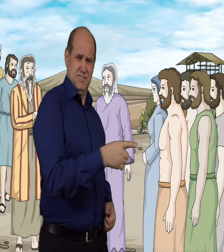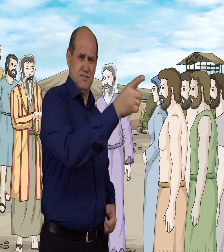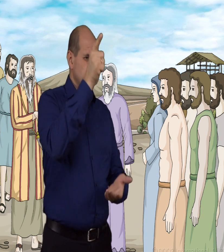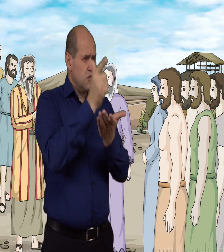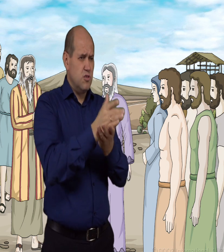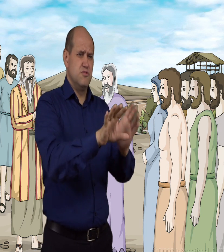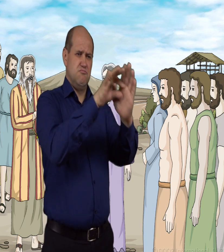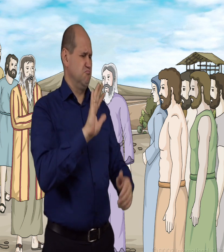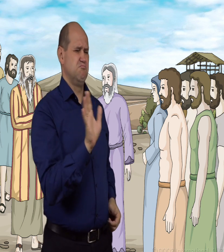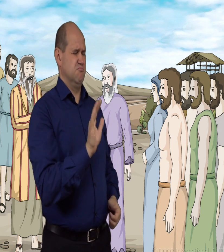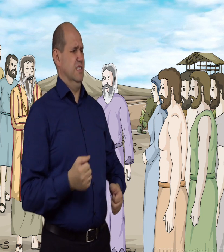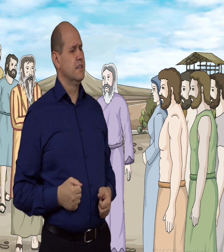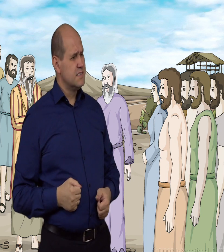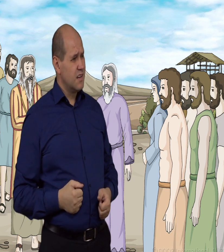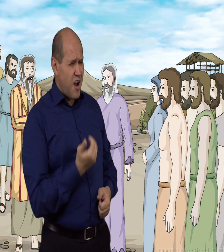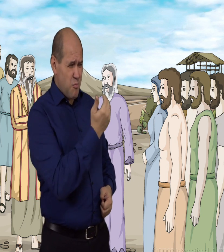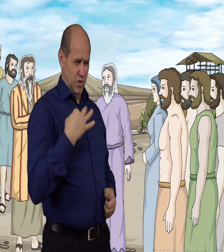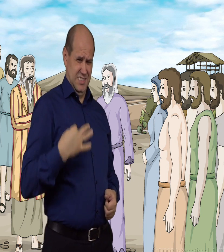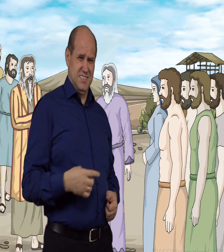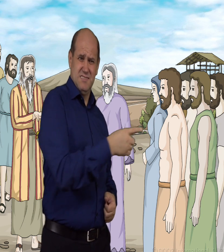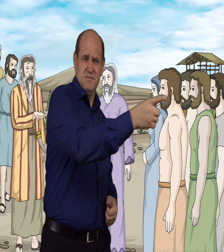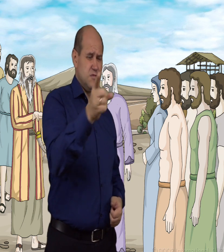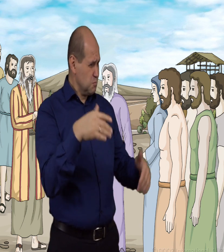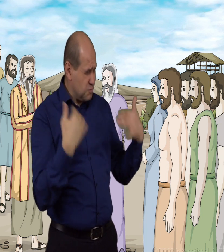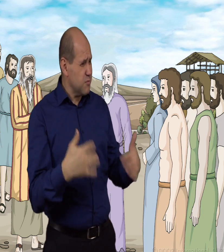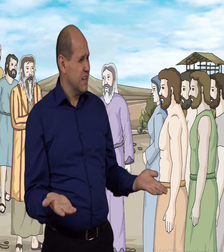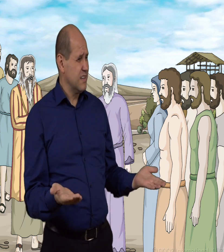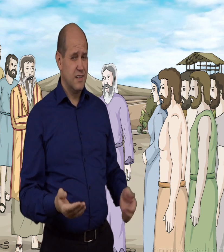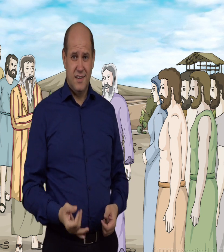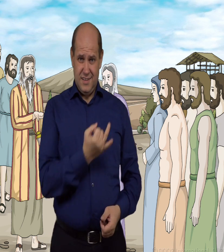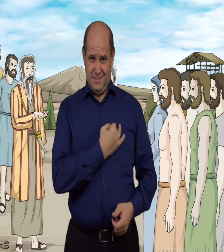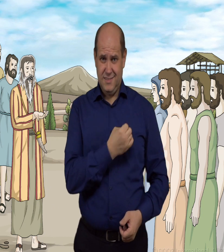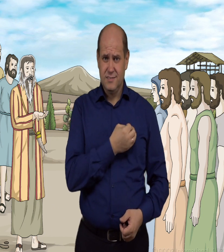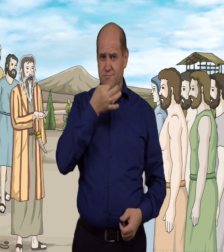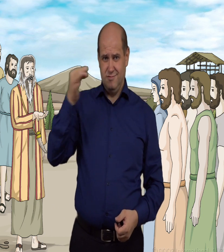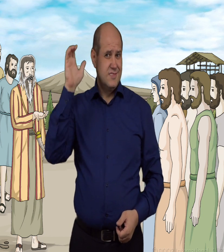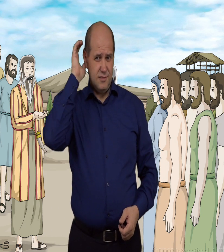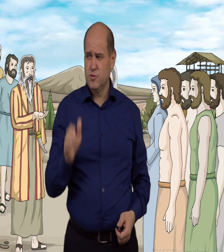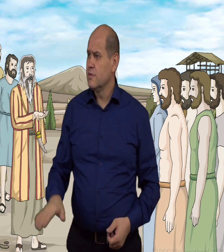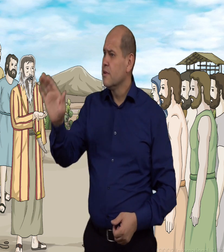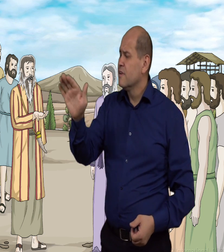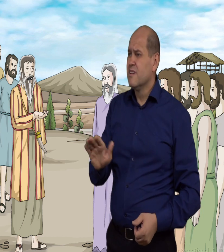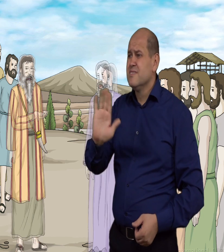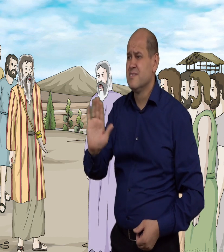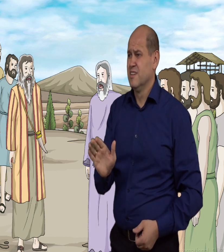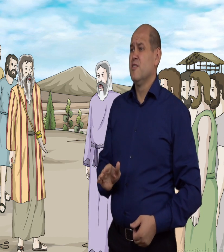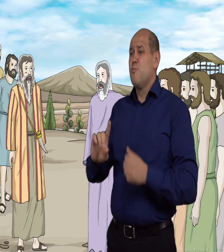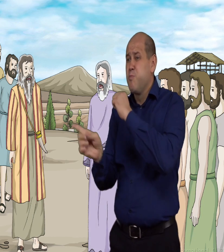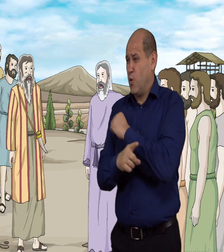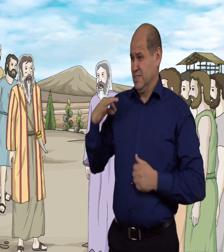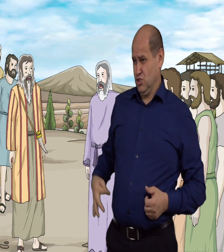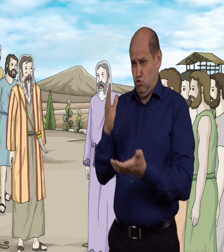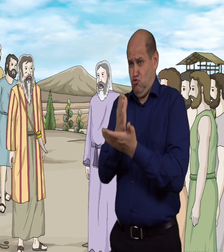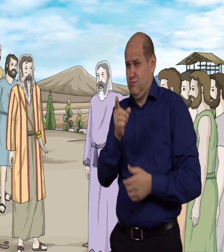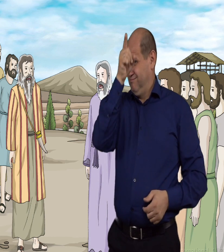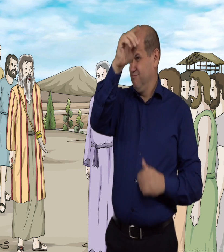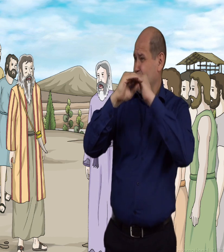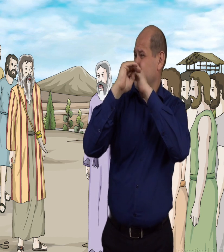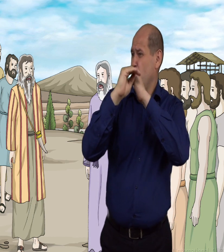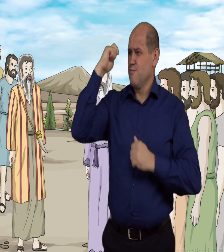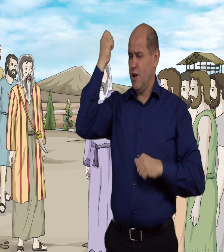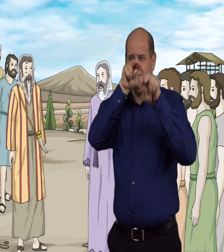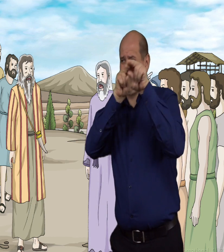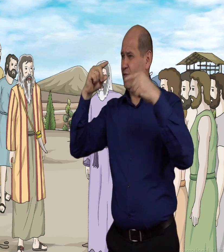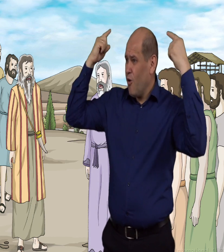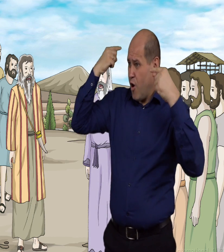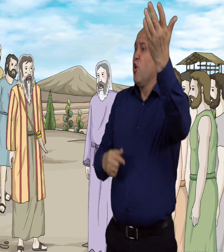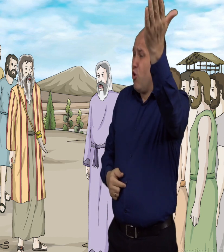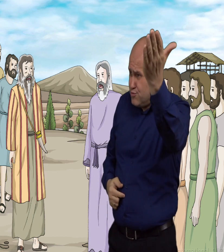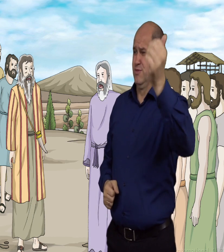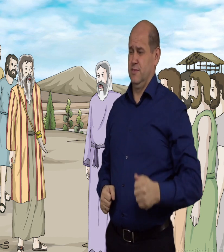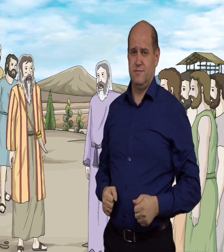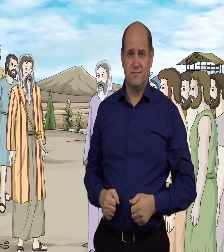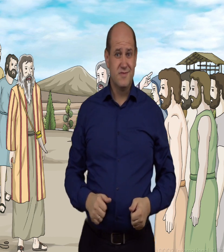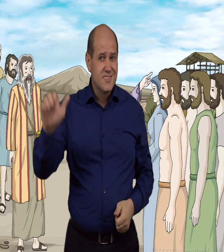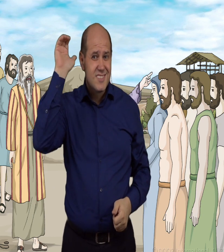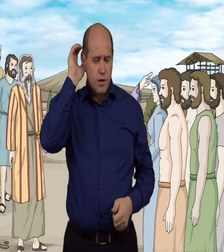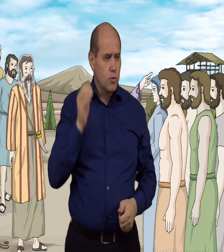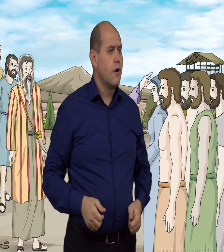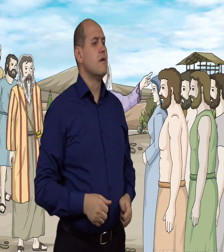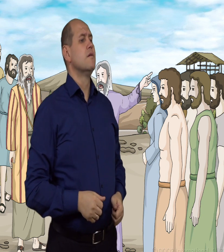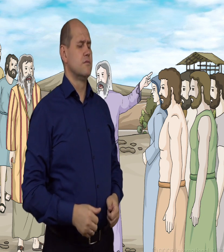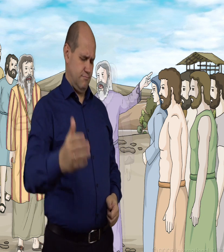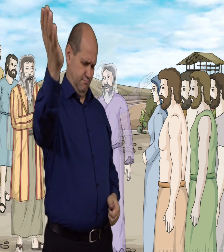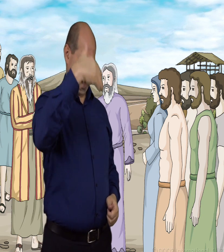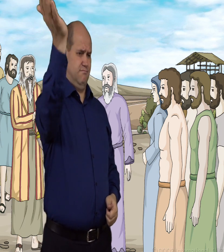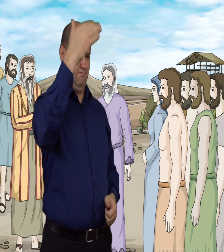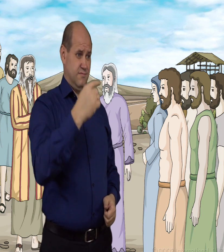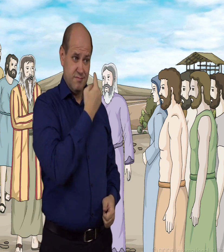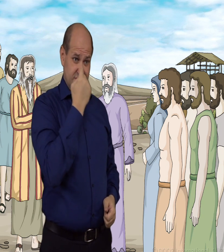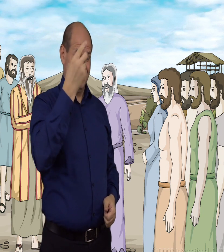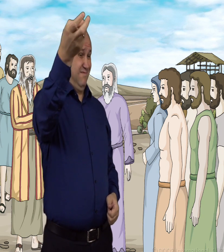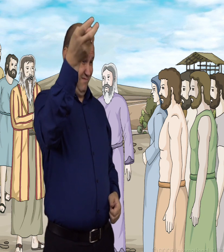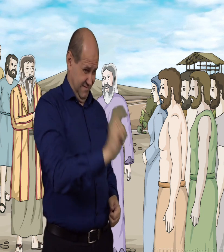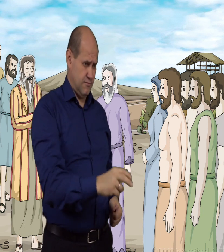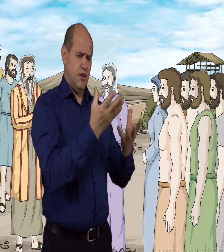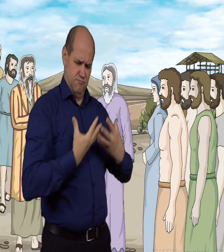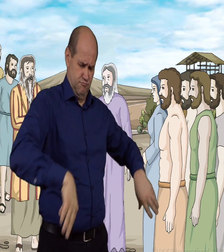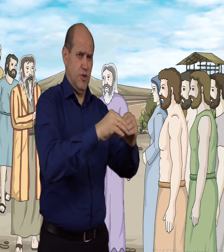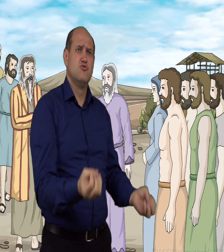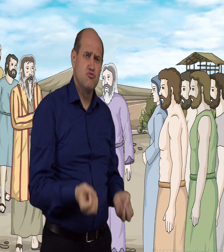“There is still the youngest,” Jesse replied, “but he is tending the sheep.” “Send for him,” Samuel replied.